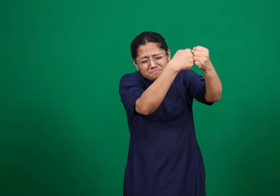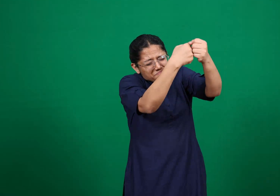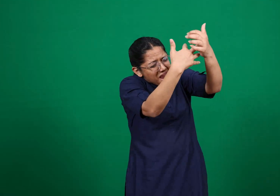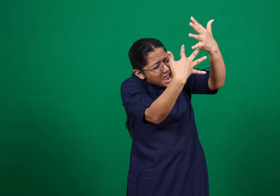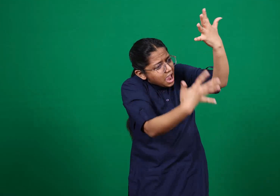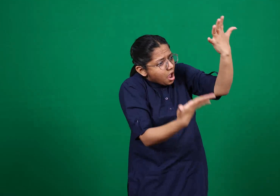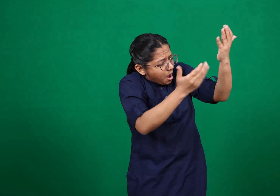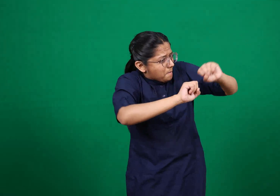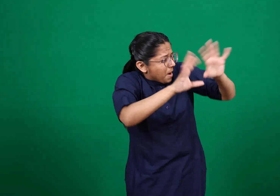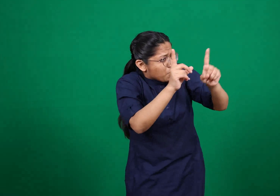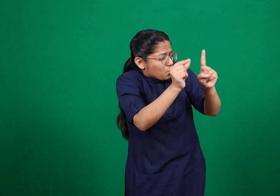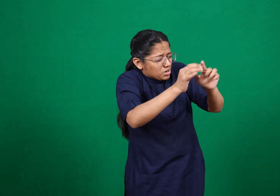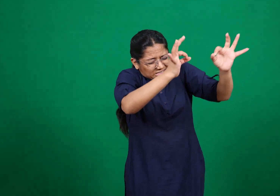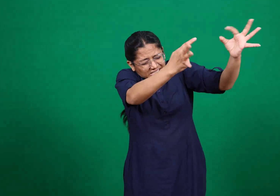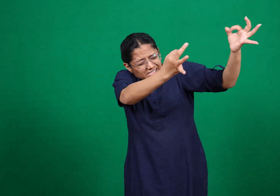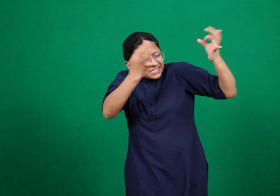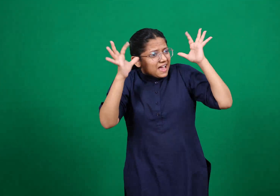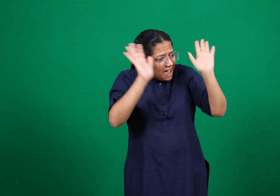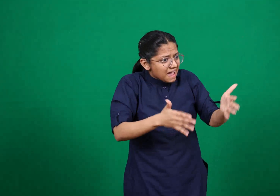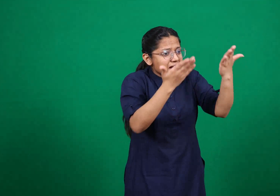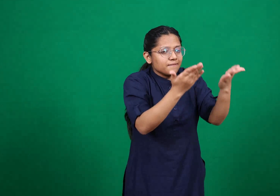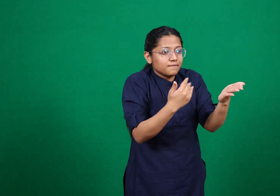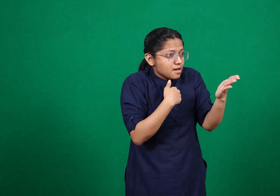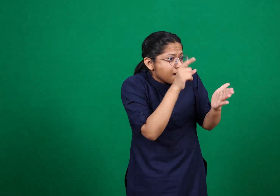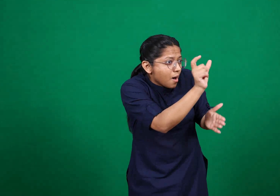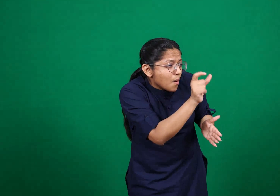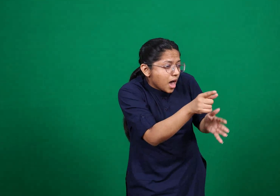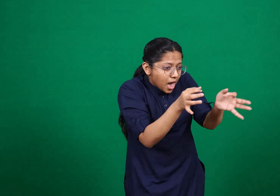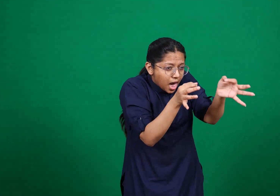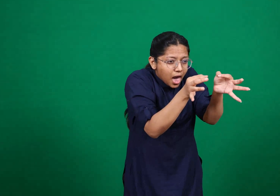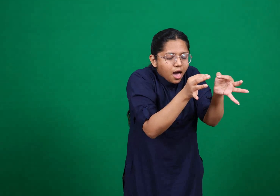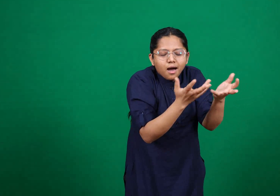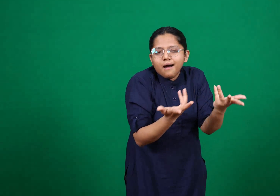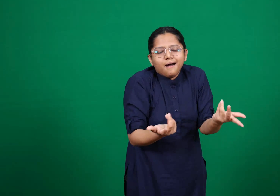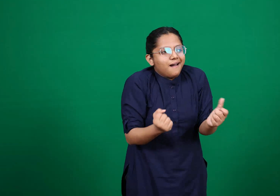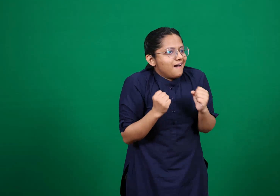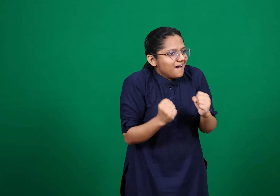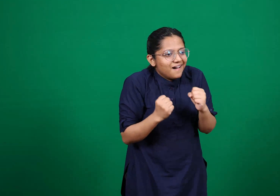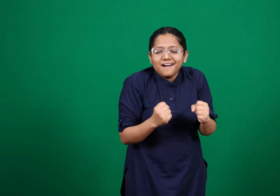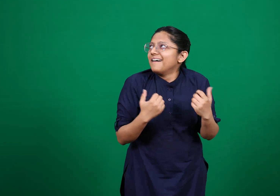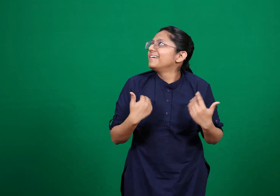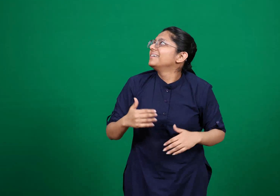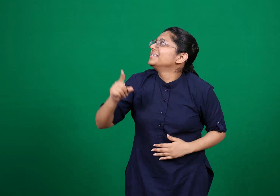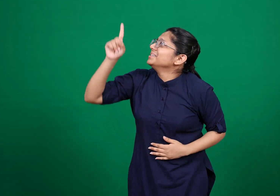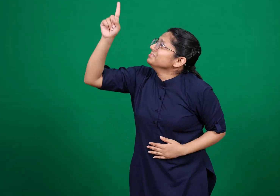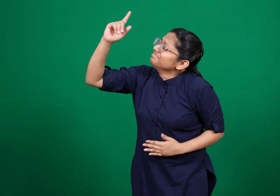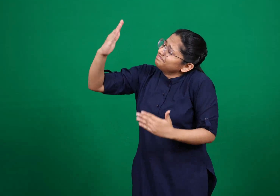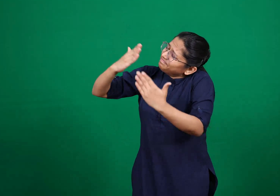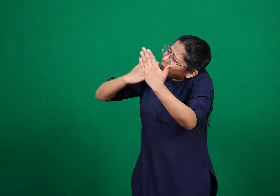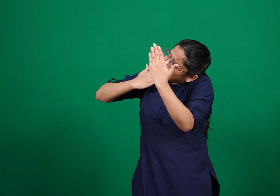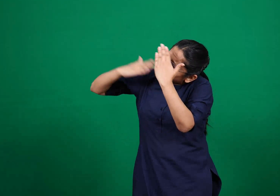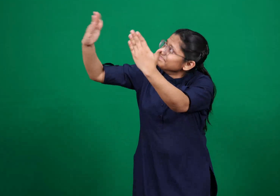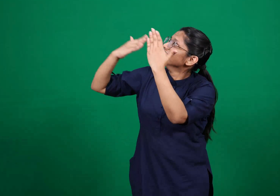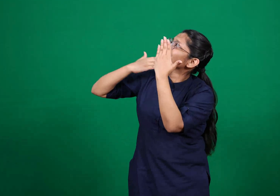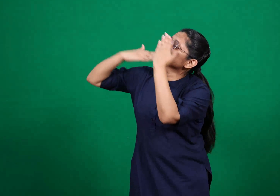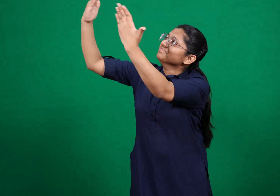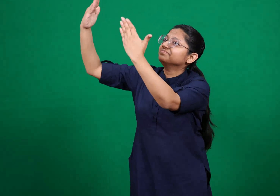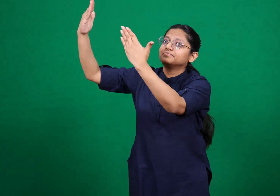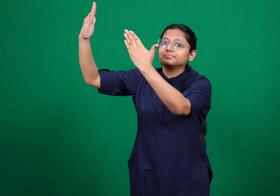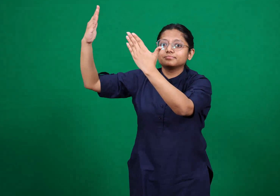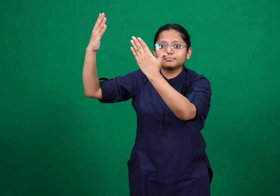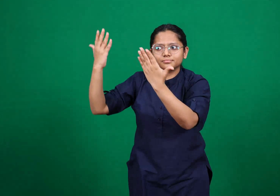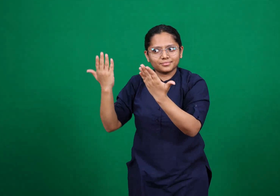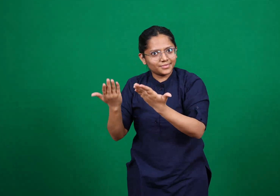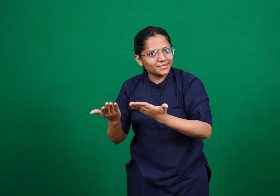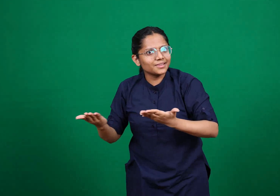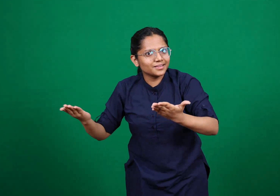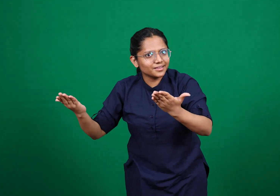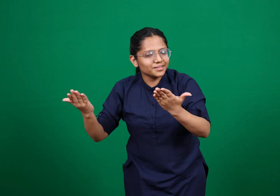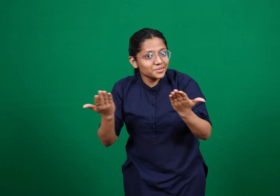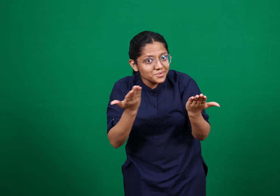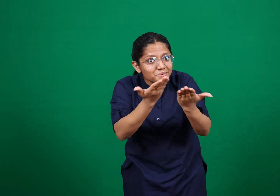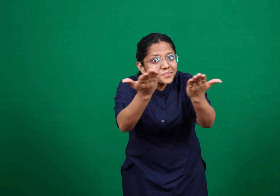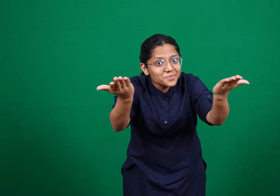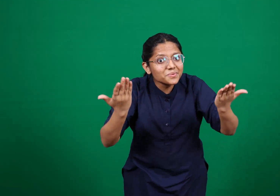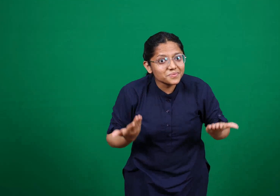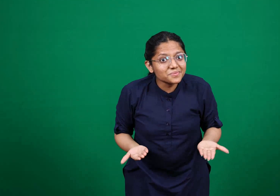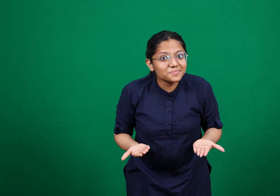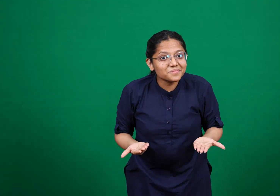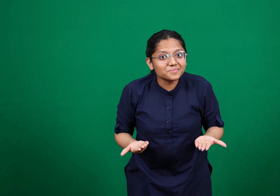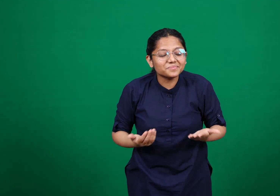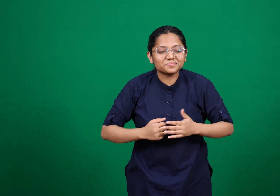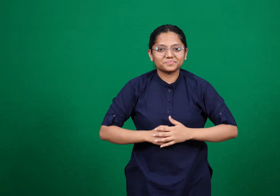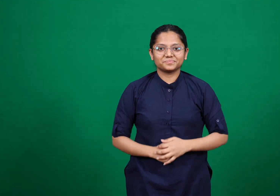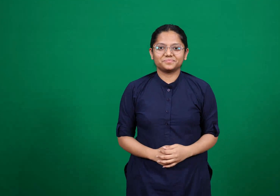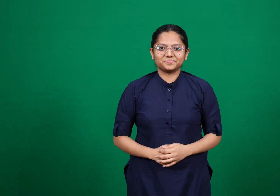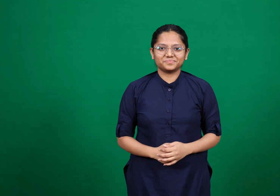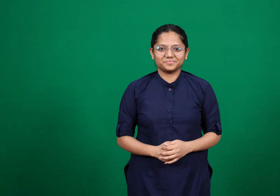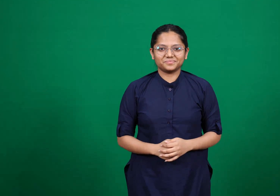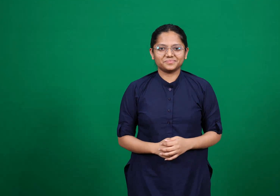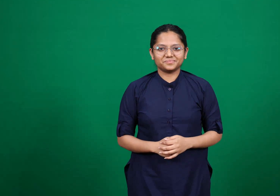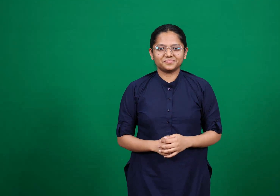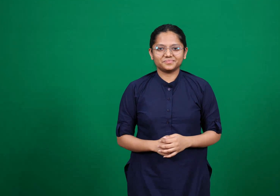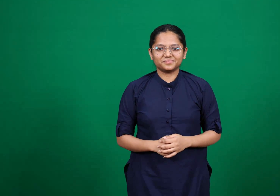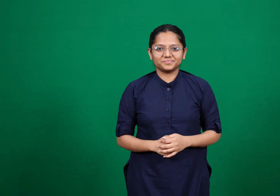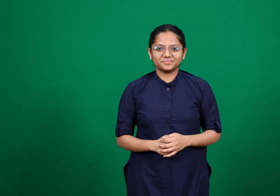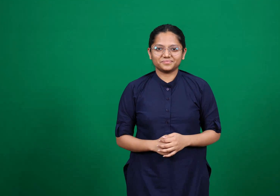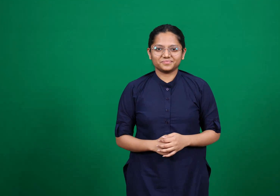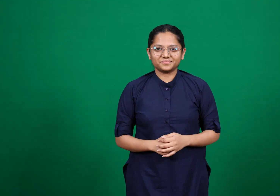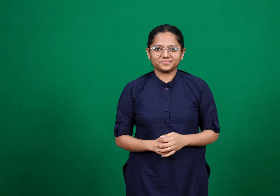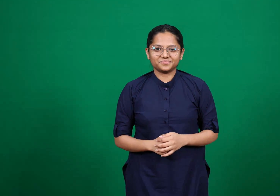Thanks be to God for His indescribable gift!